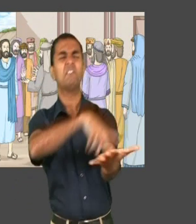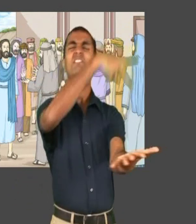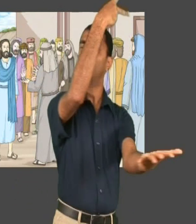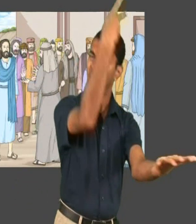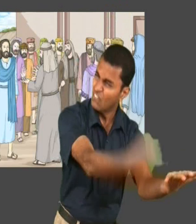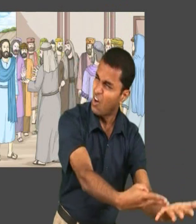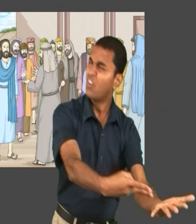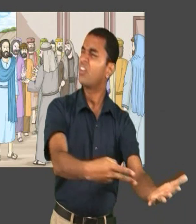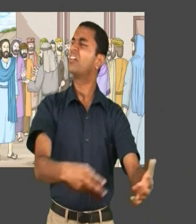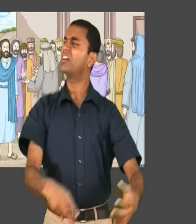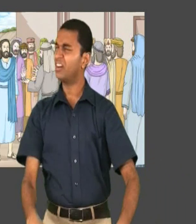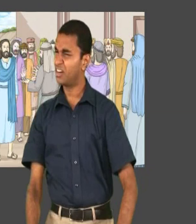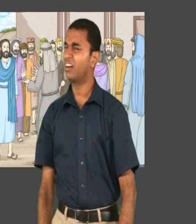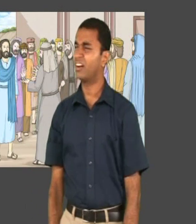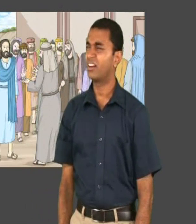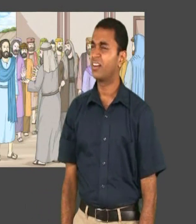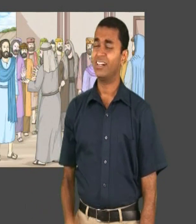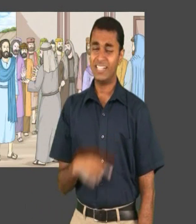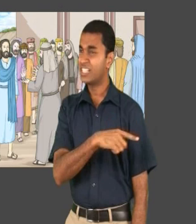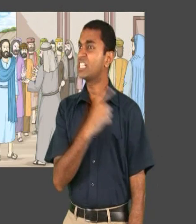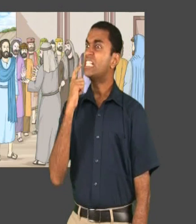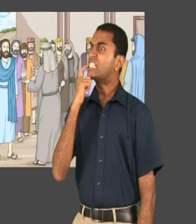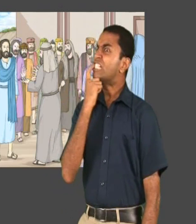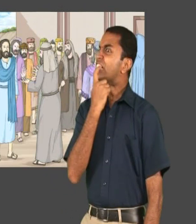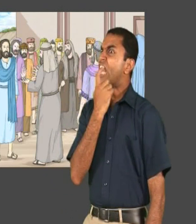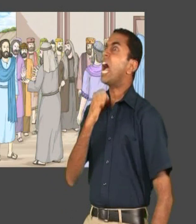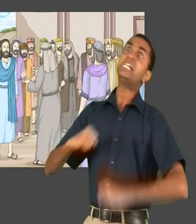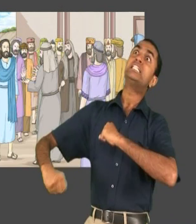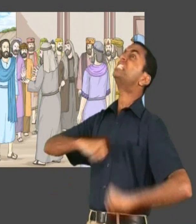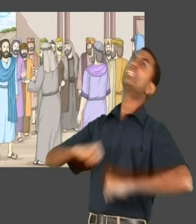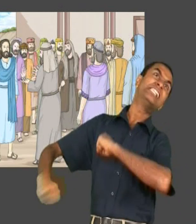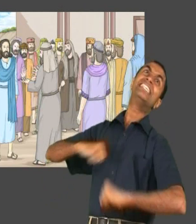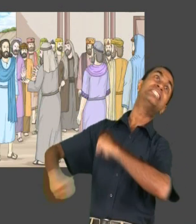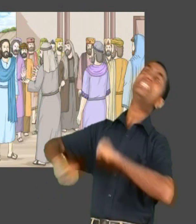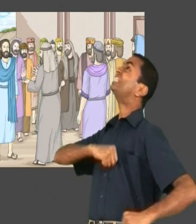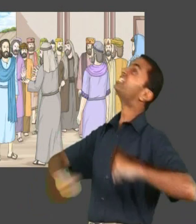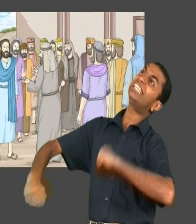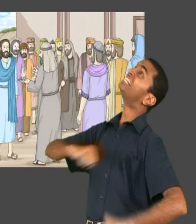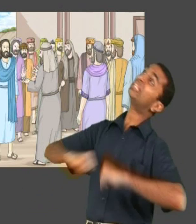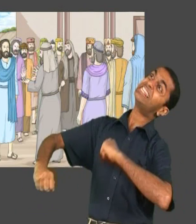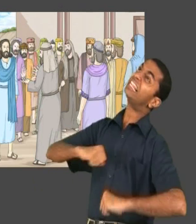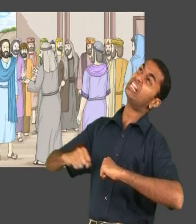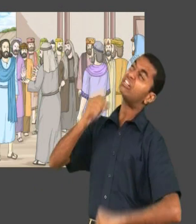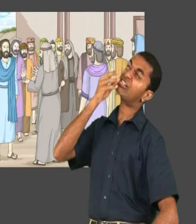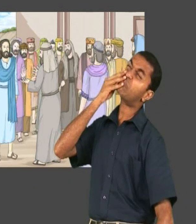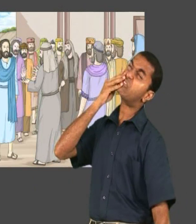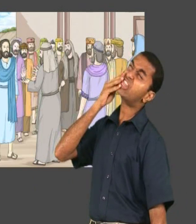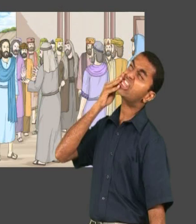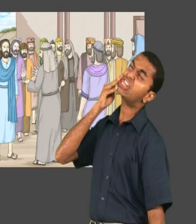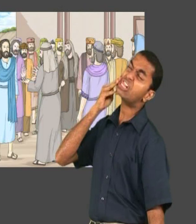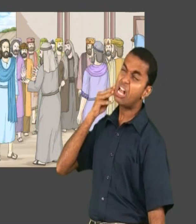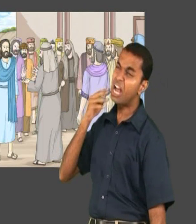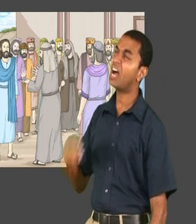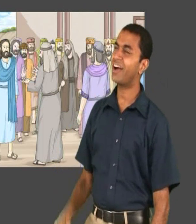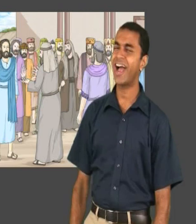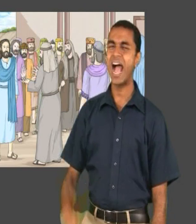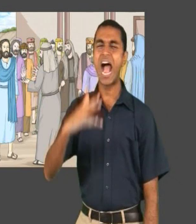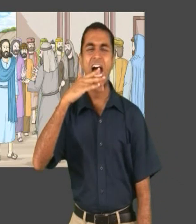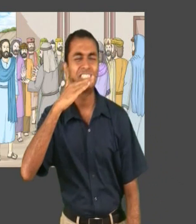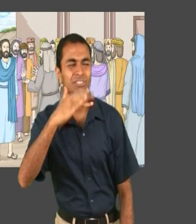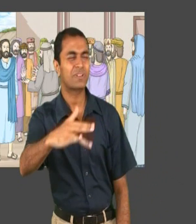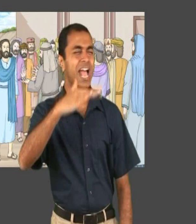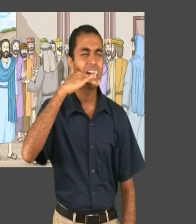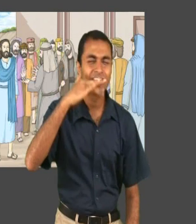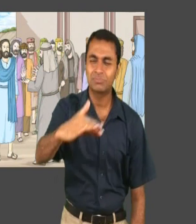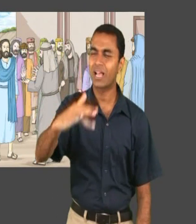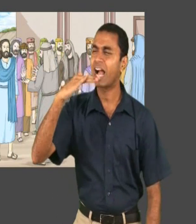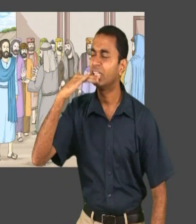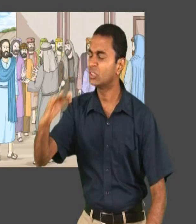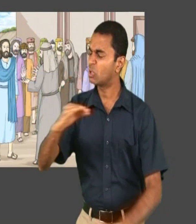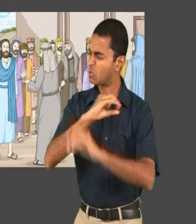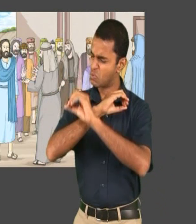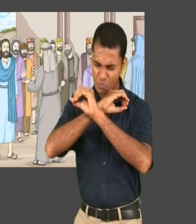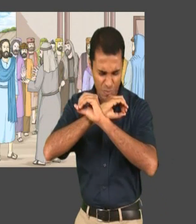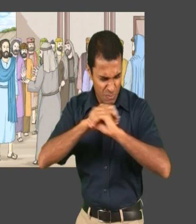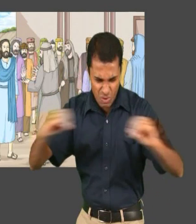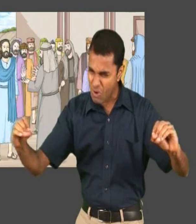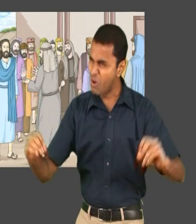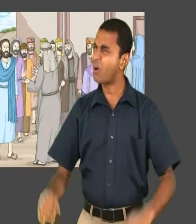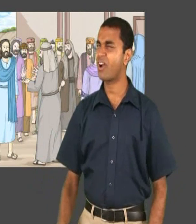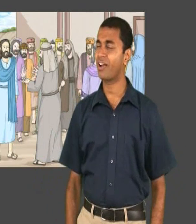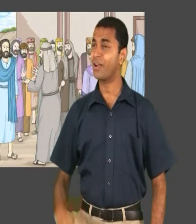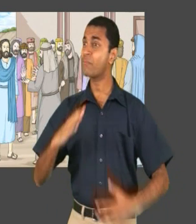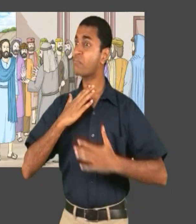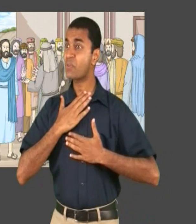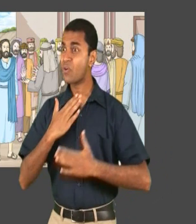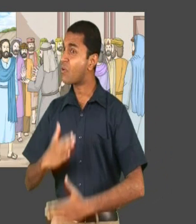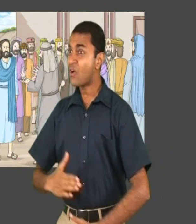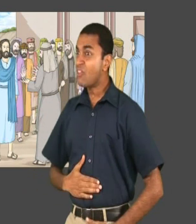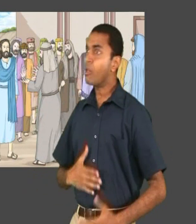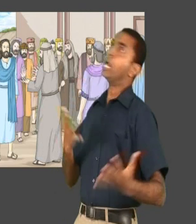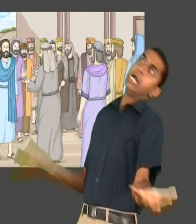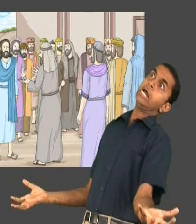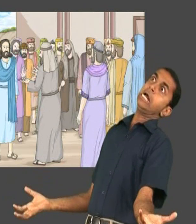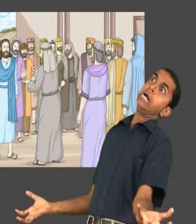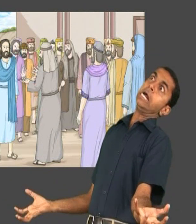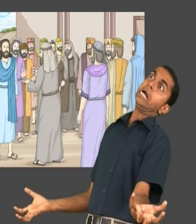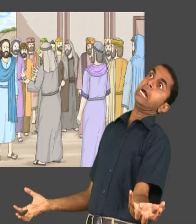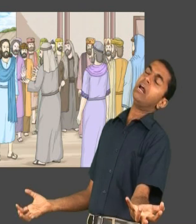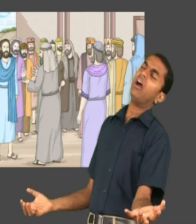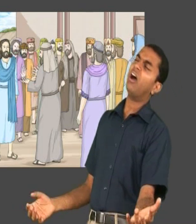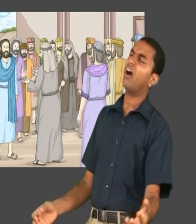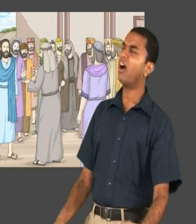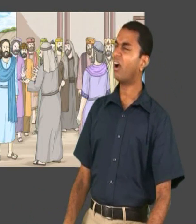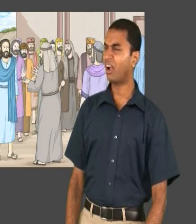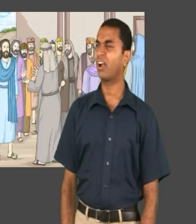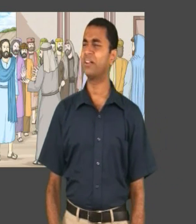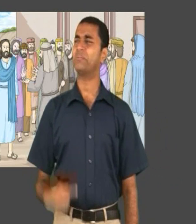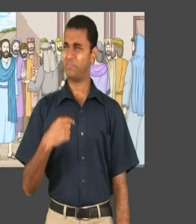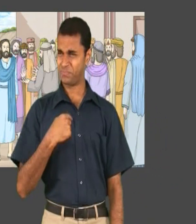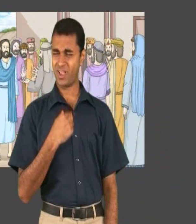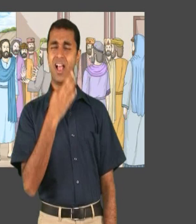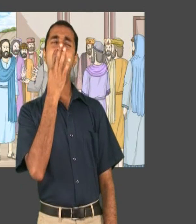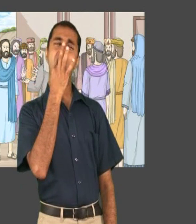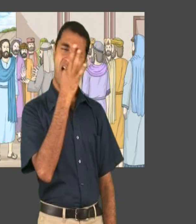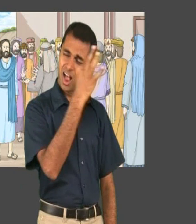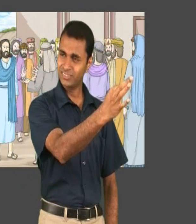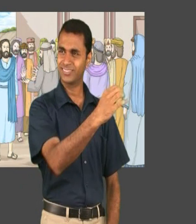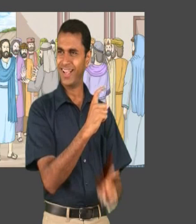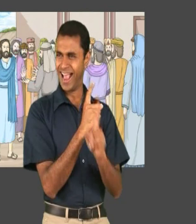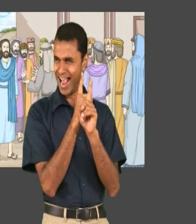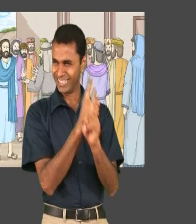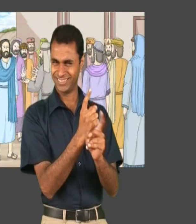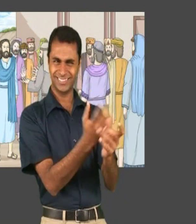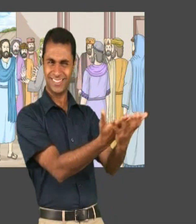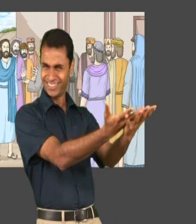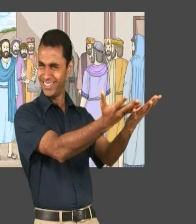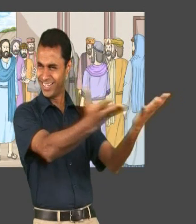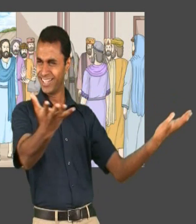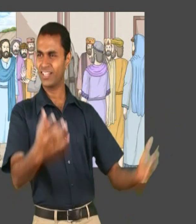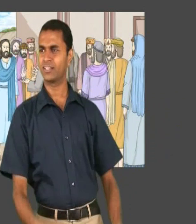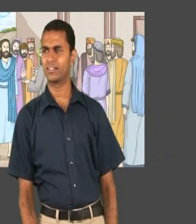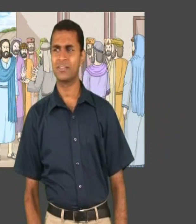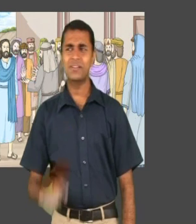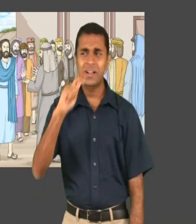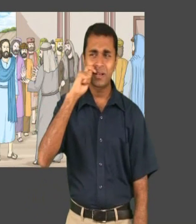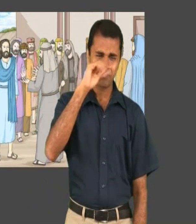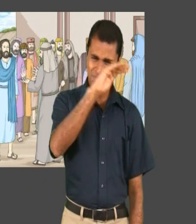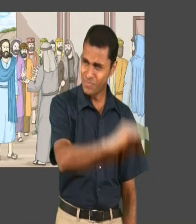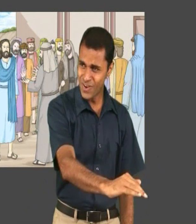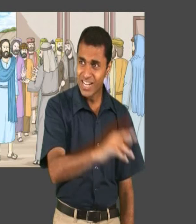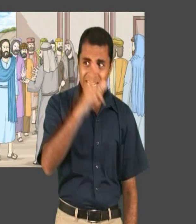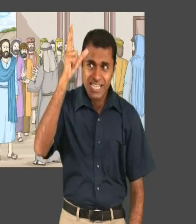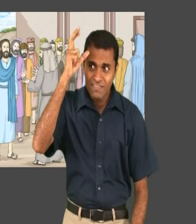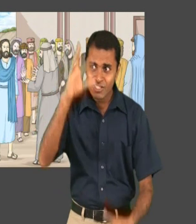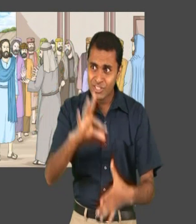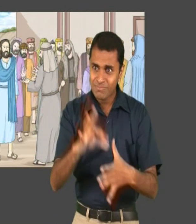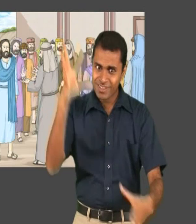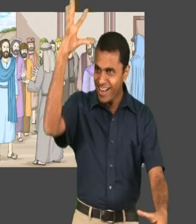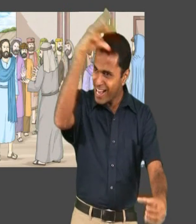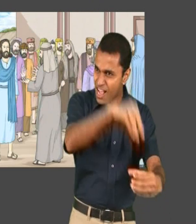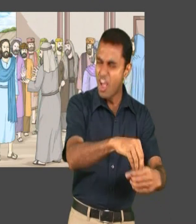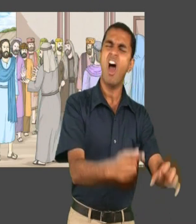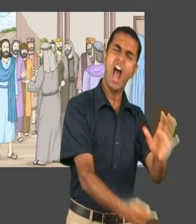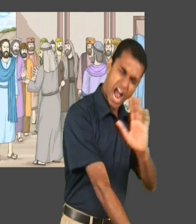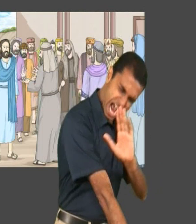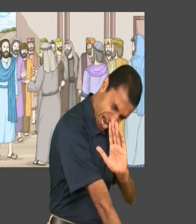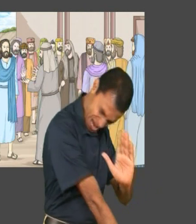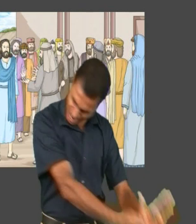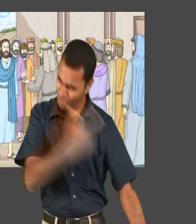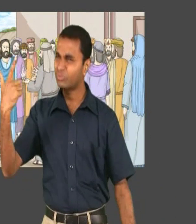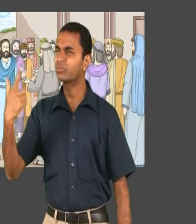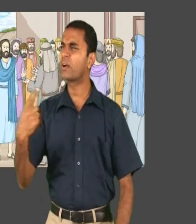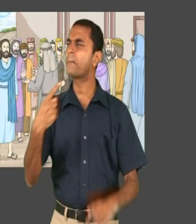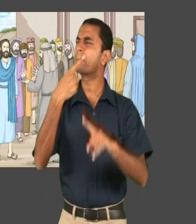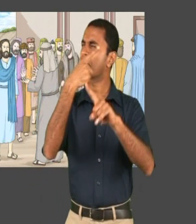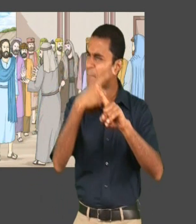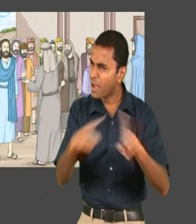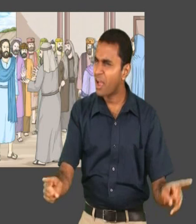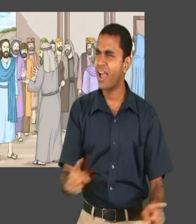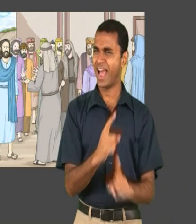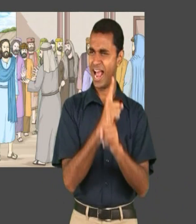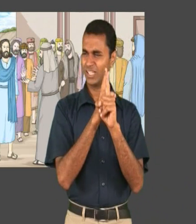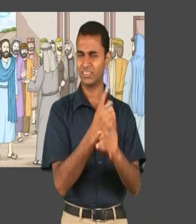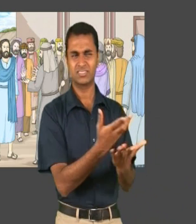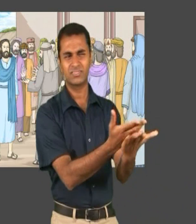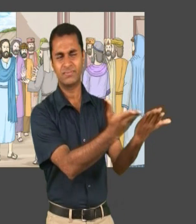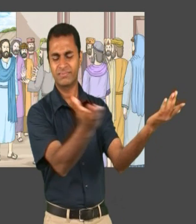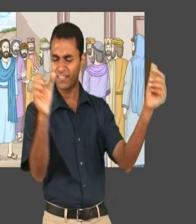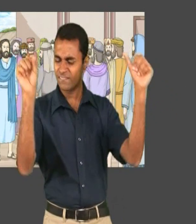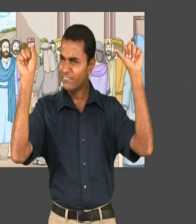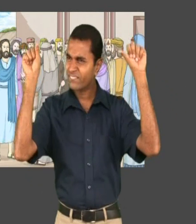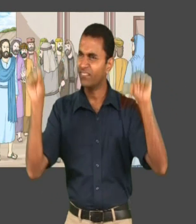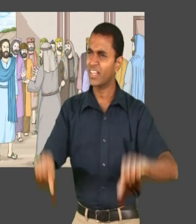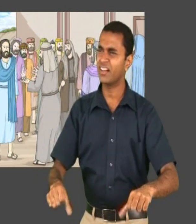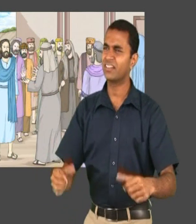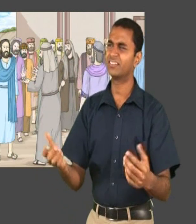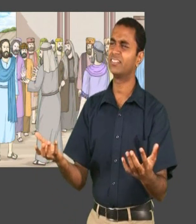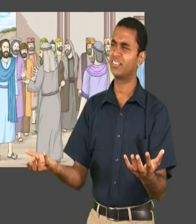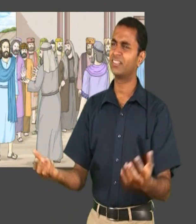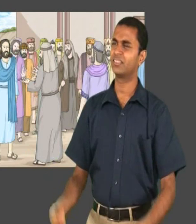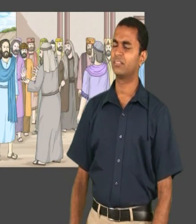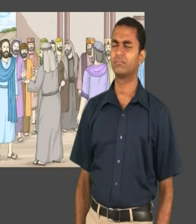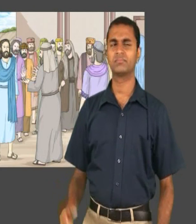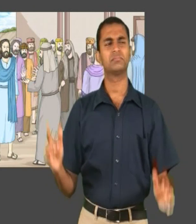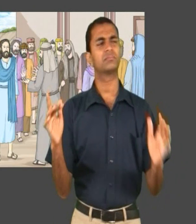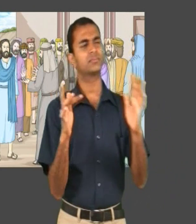Whenever it seizes him, it throws him to the ground. He foams at the mouth, gnashes his teeth, and becomes rigid.